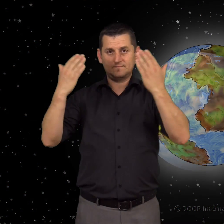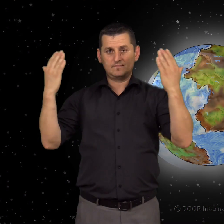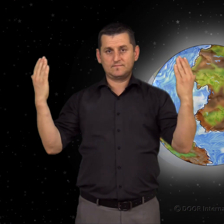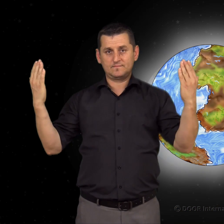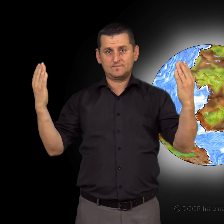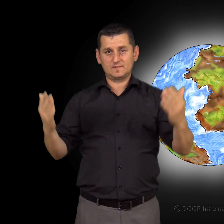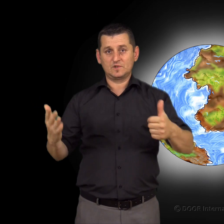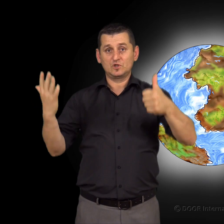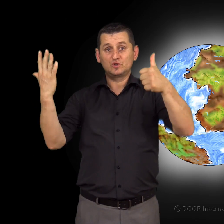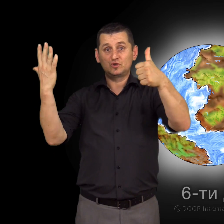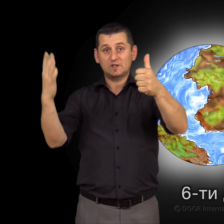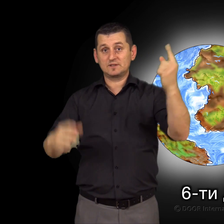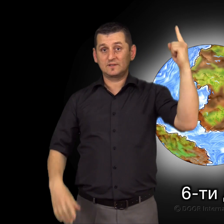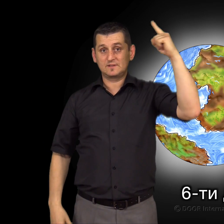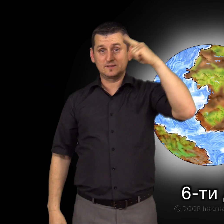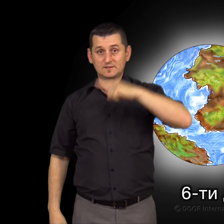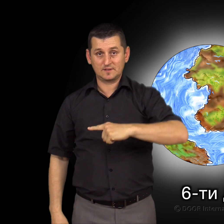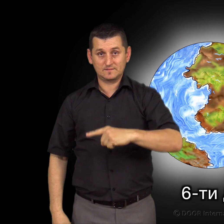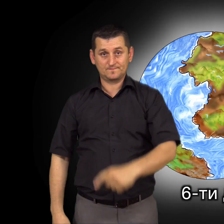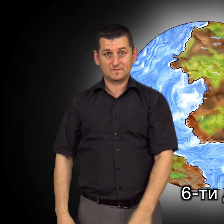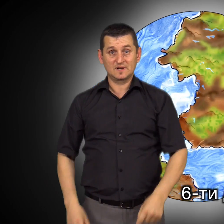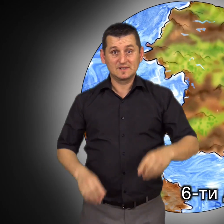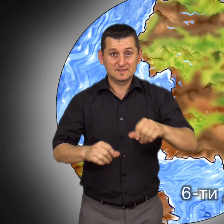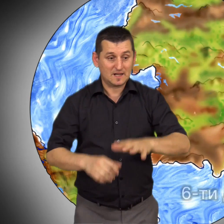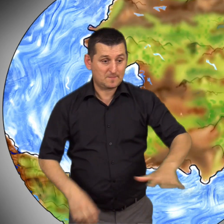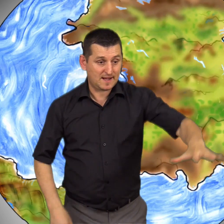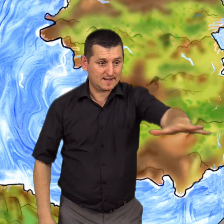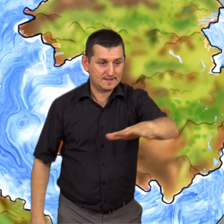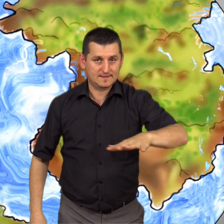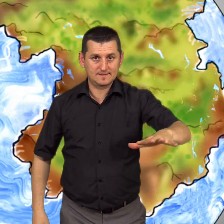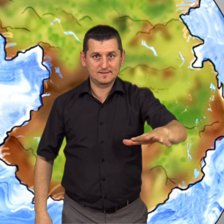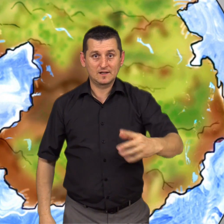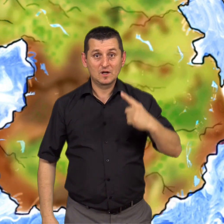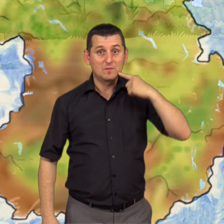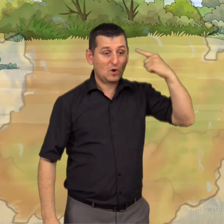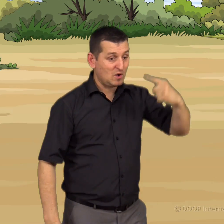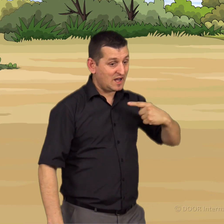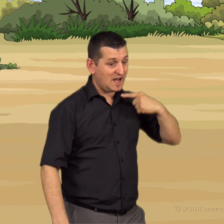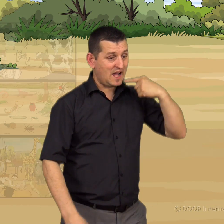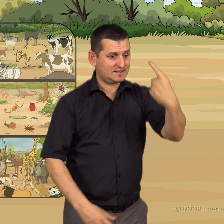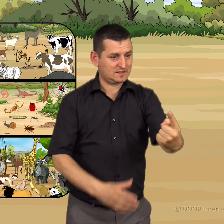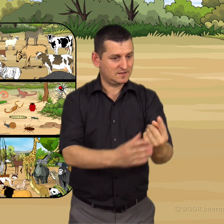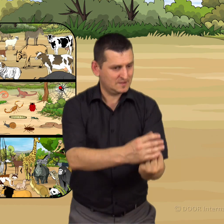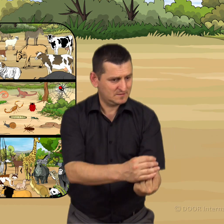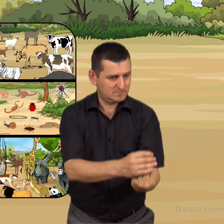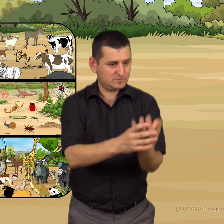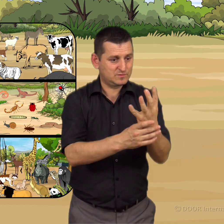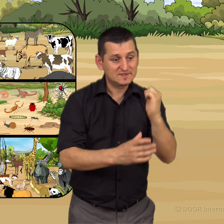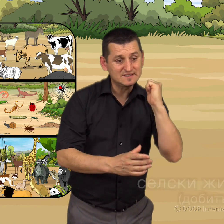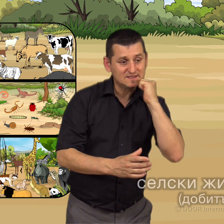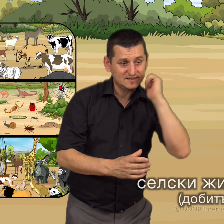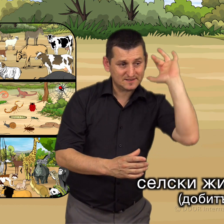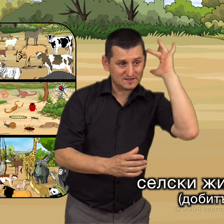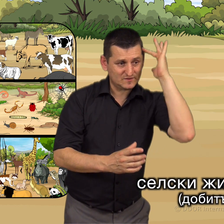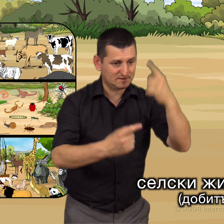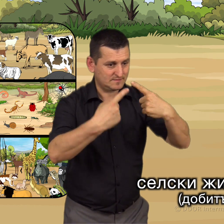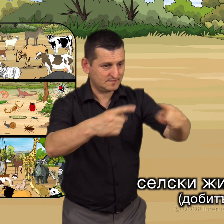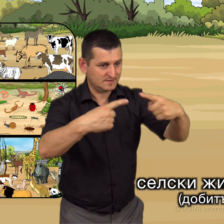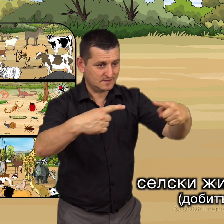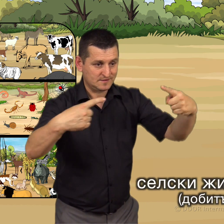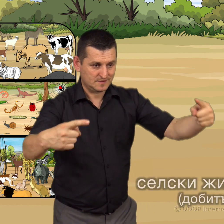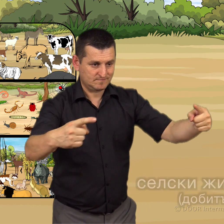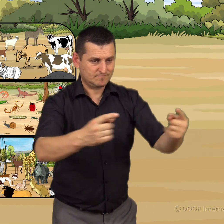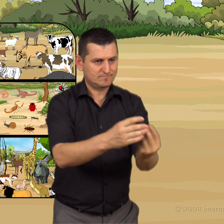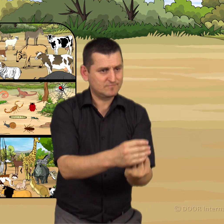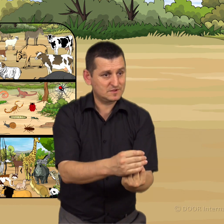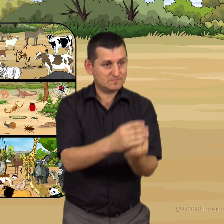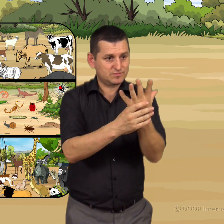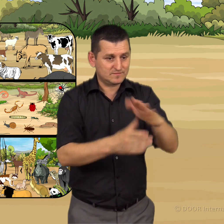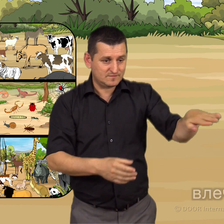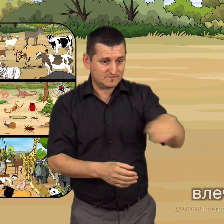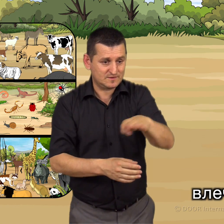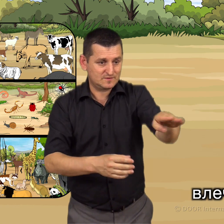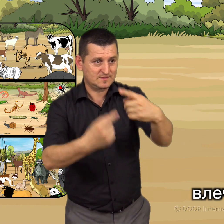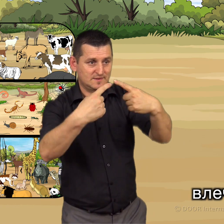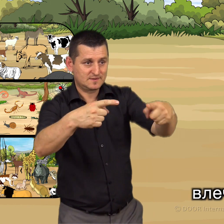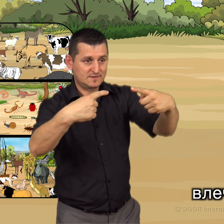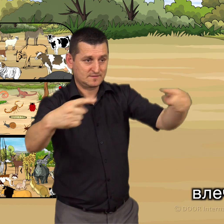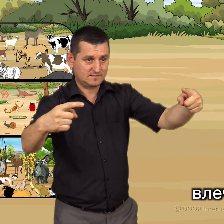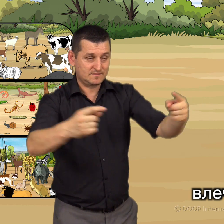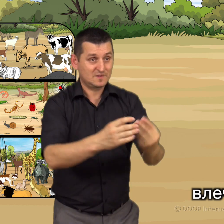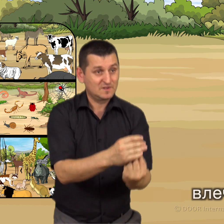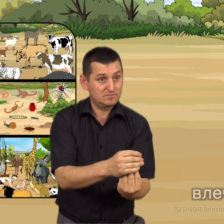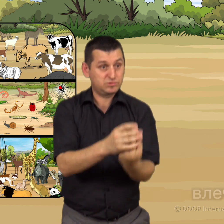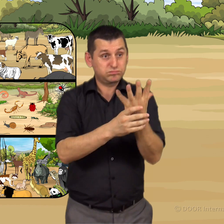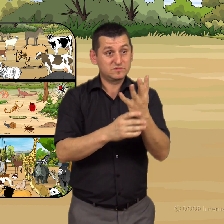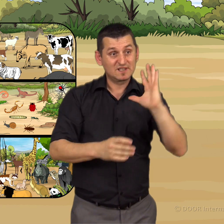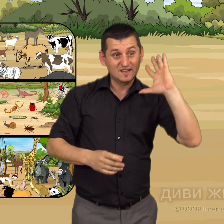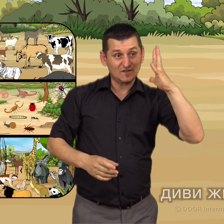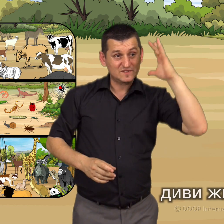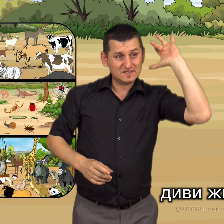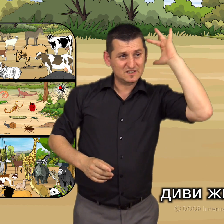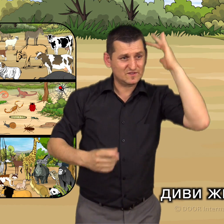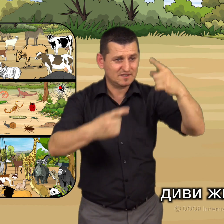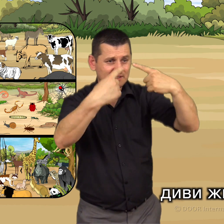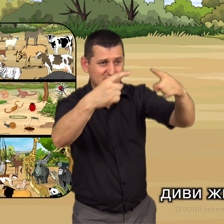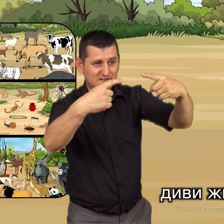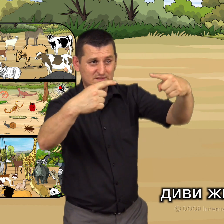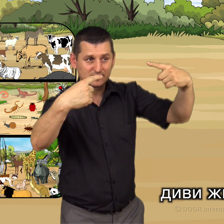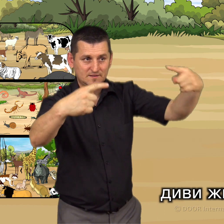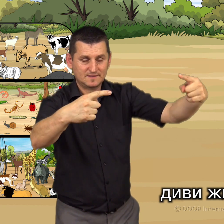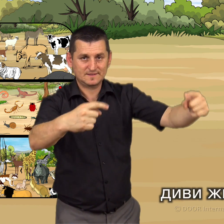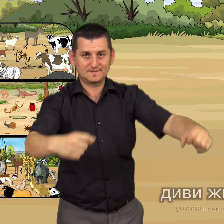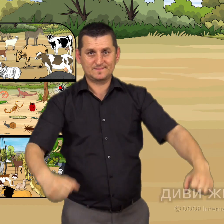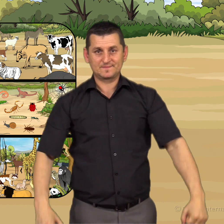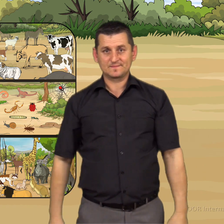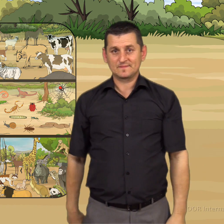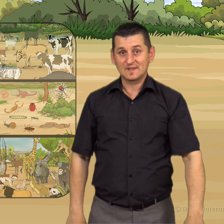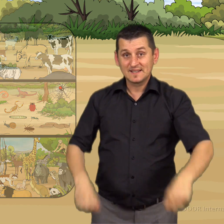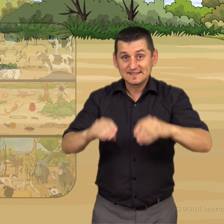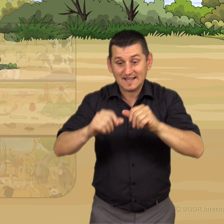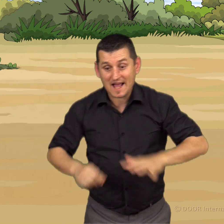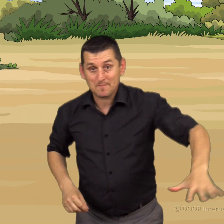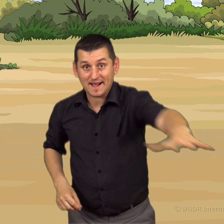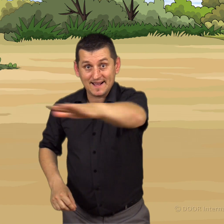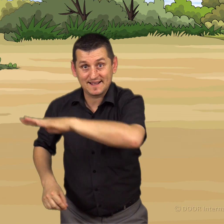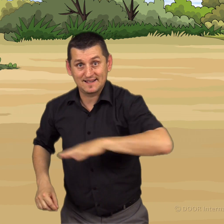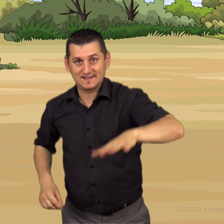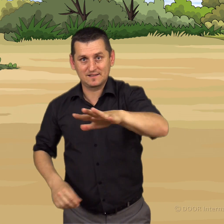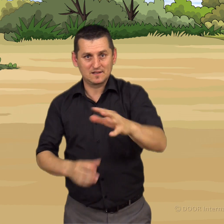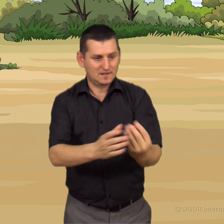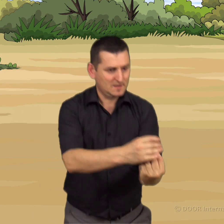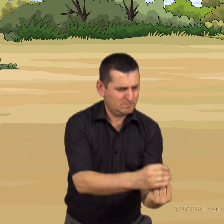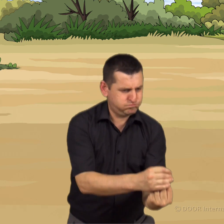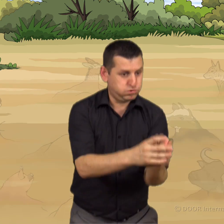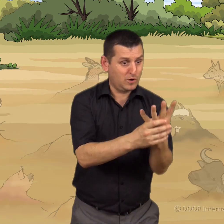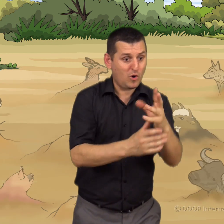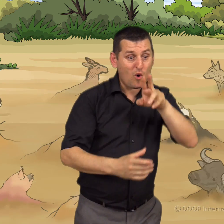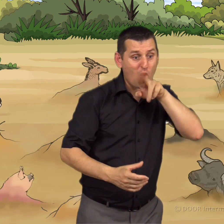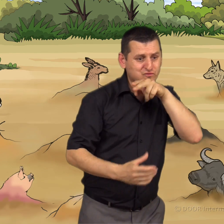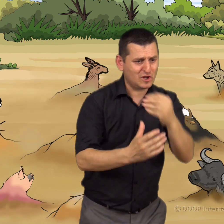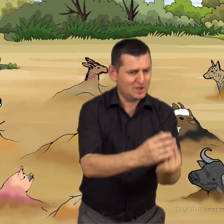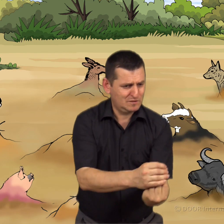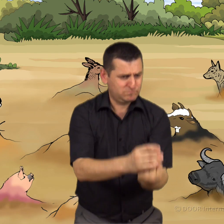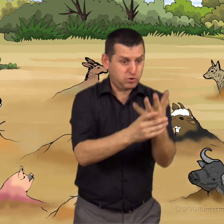And God said, “Let the earth bring forth living creatures according to their kinds: livestock, land crawlers, and beasts of the earth according to their kinds.” And it was so.